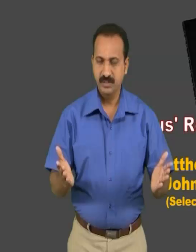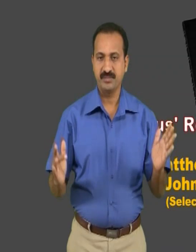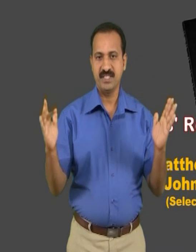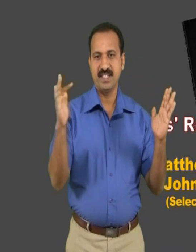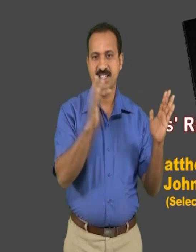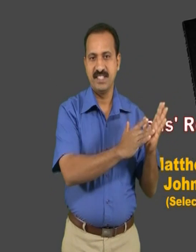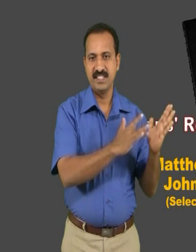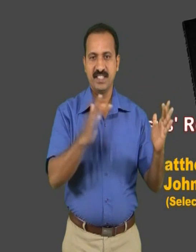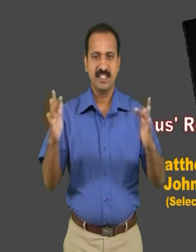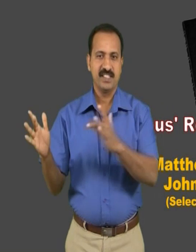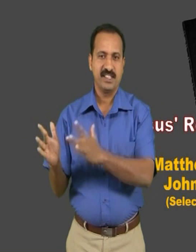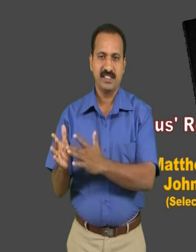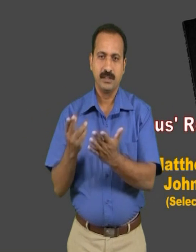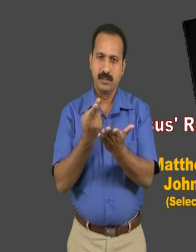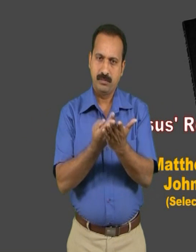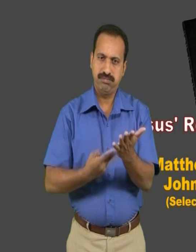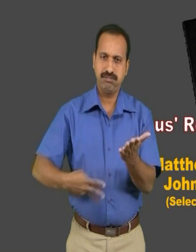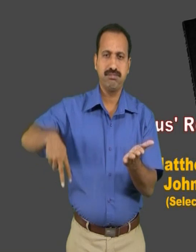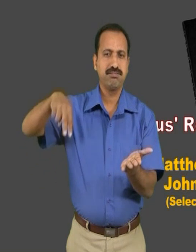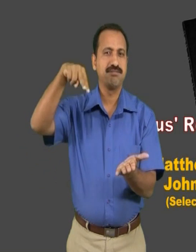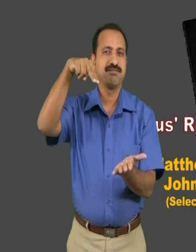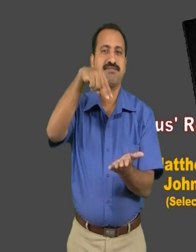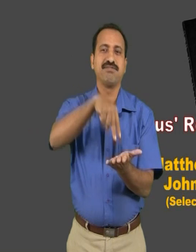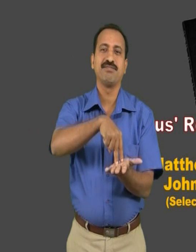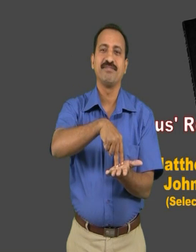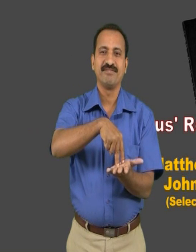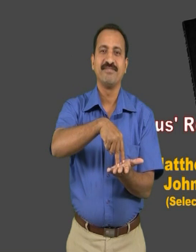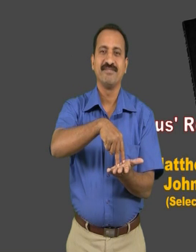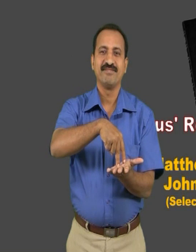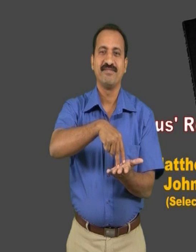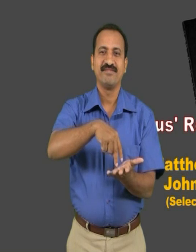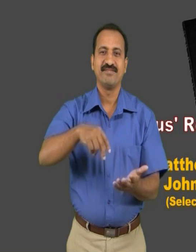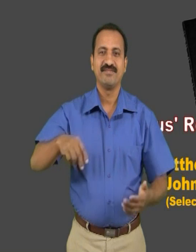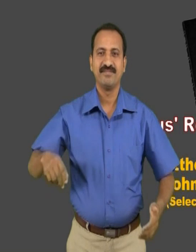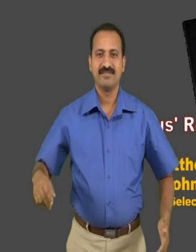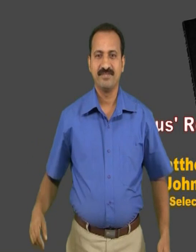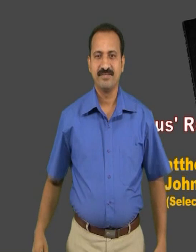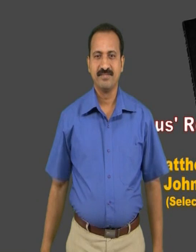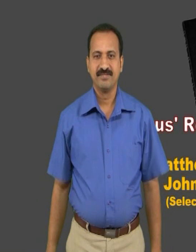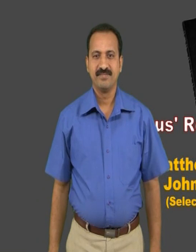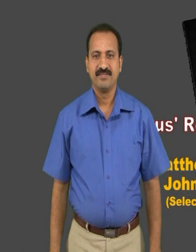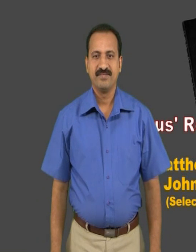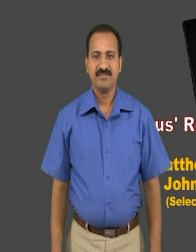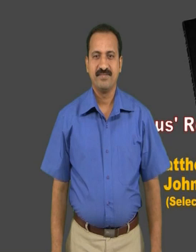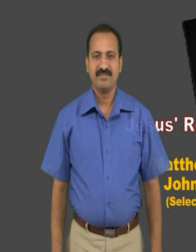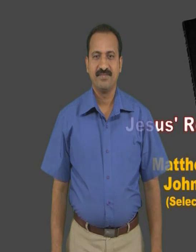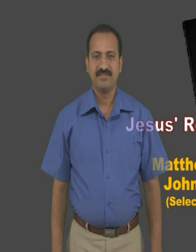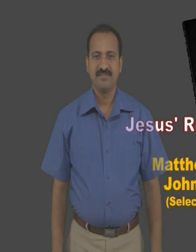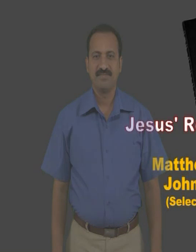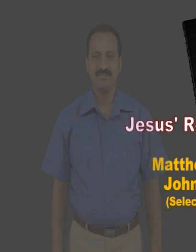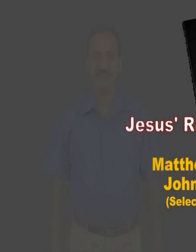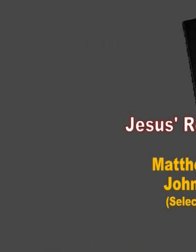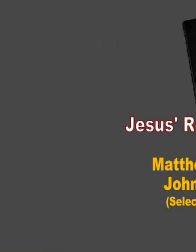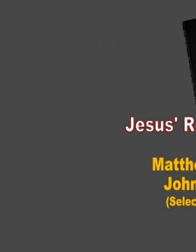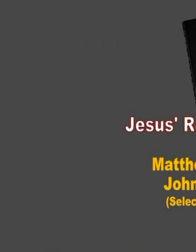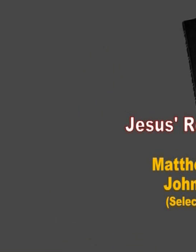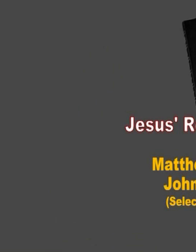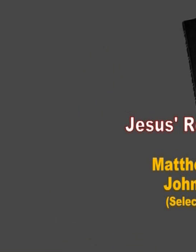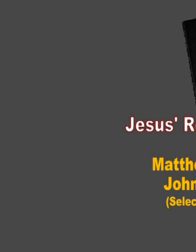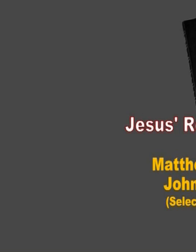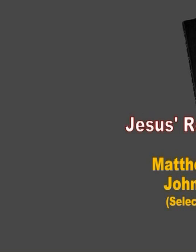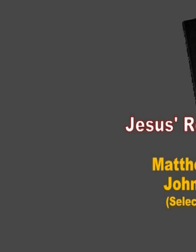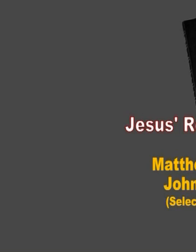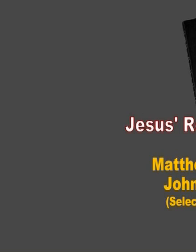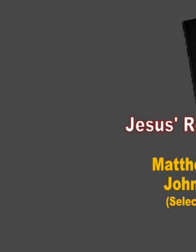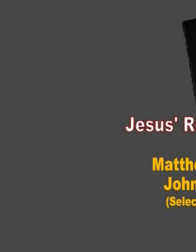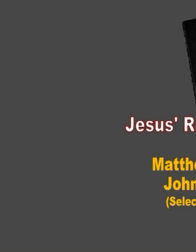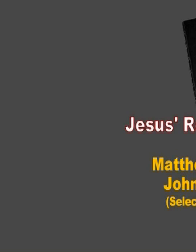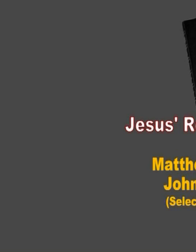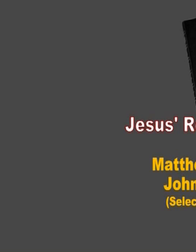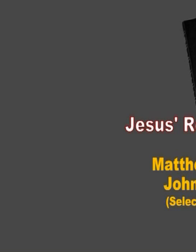Jesus' resurrection